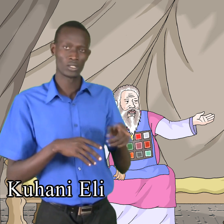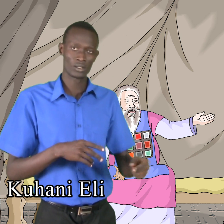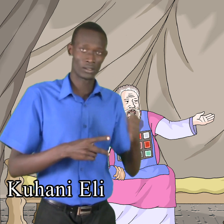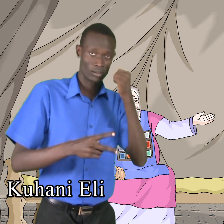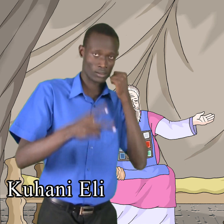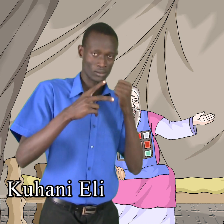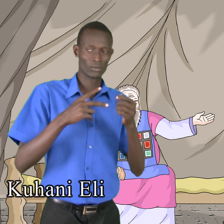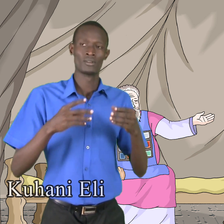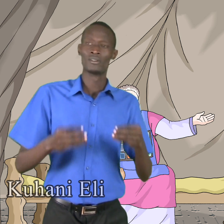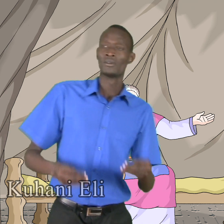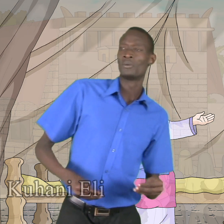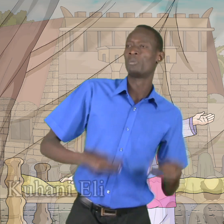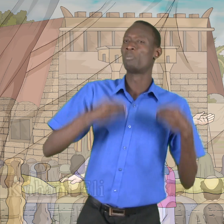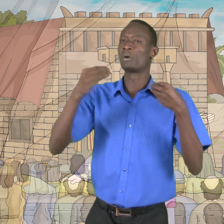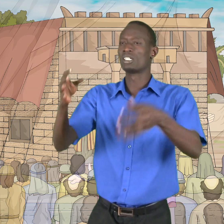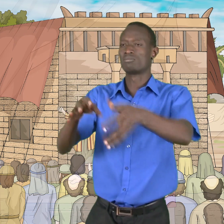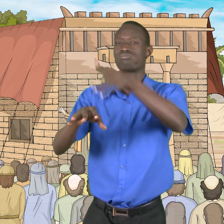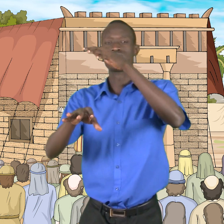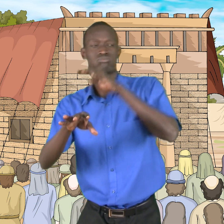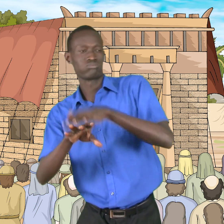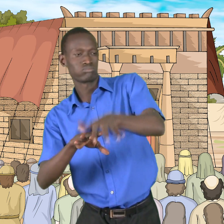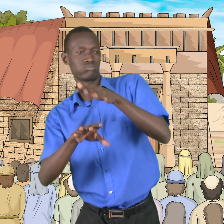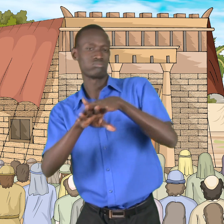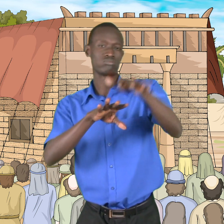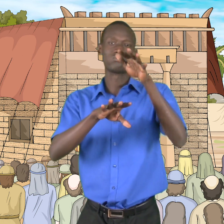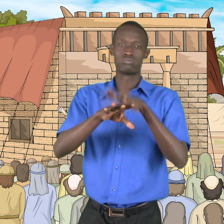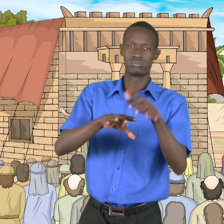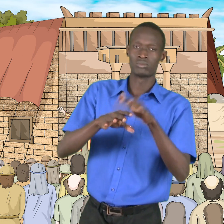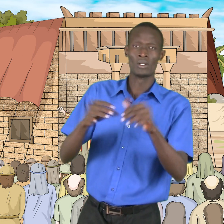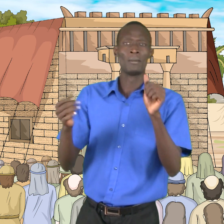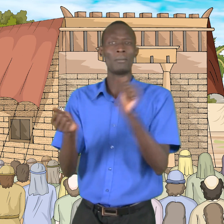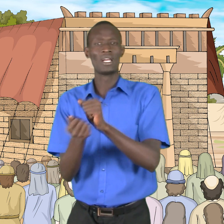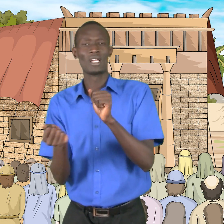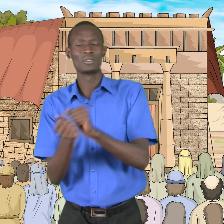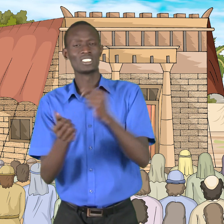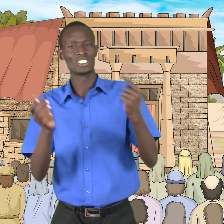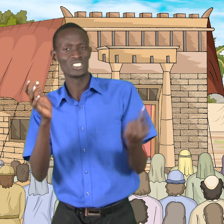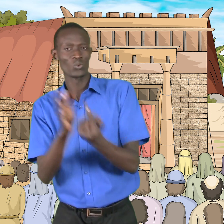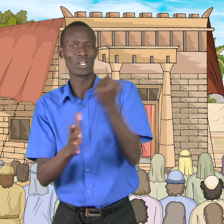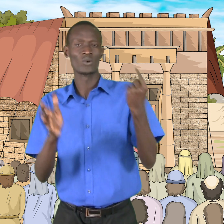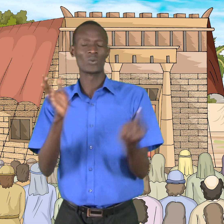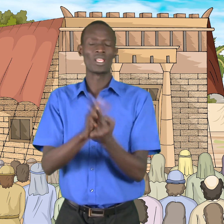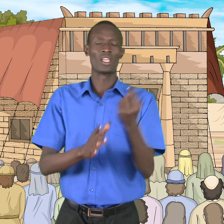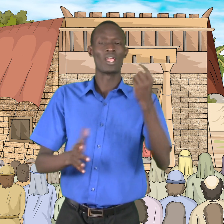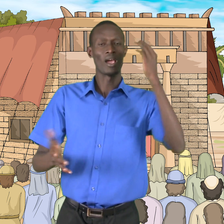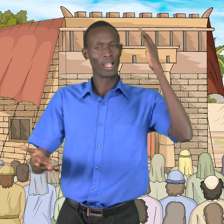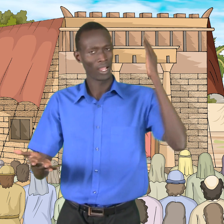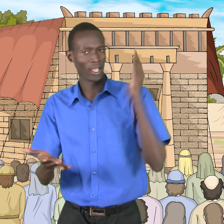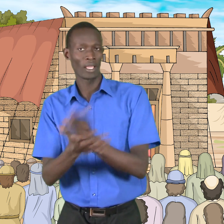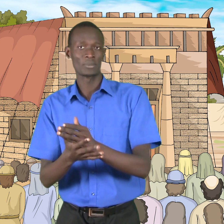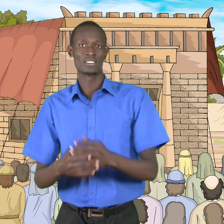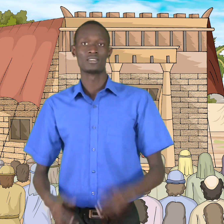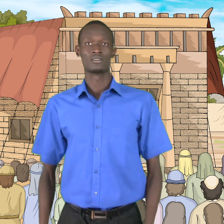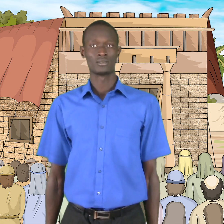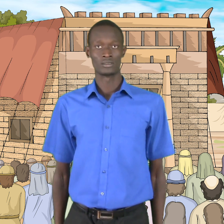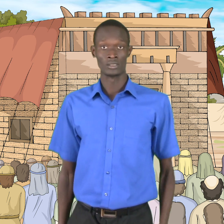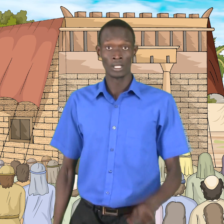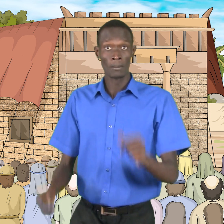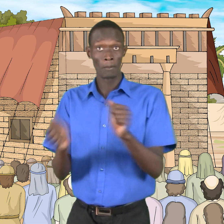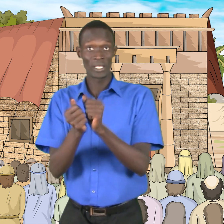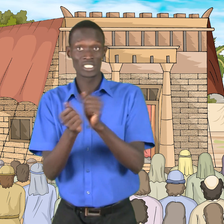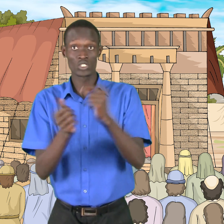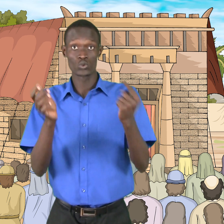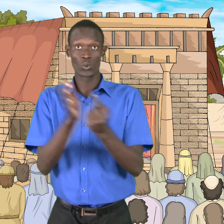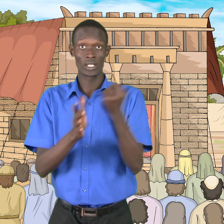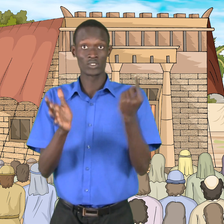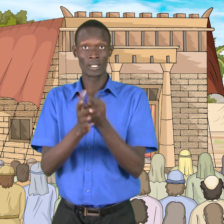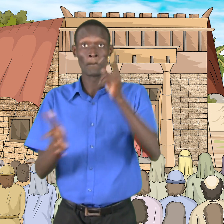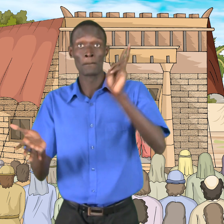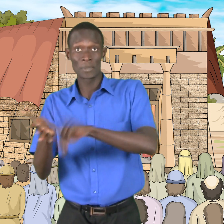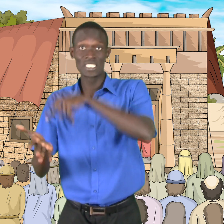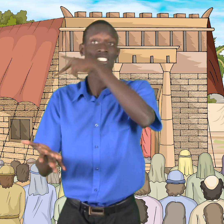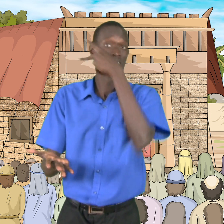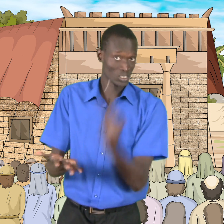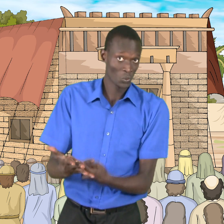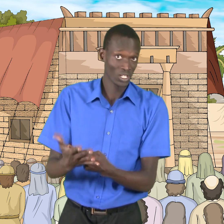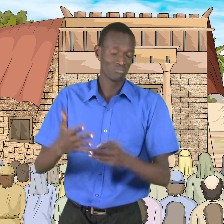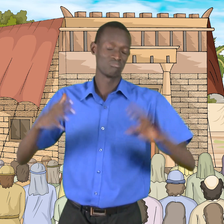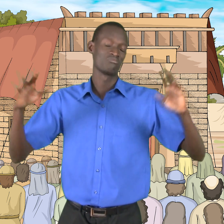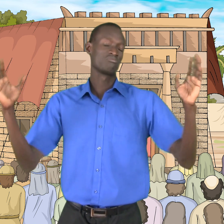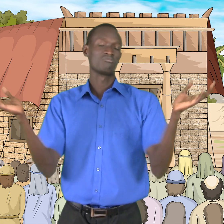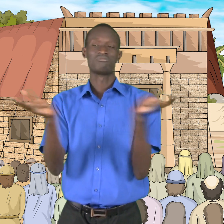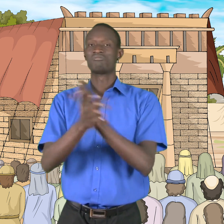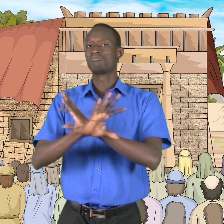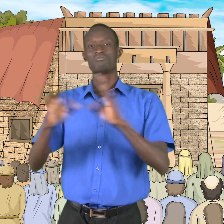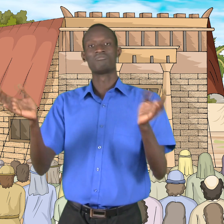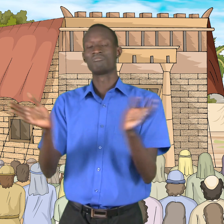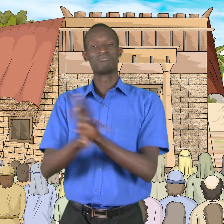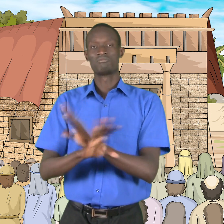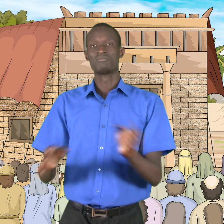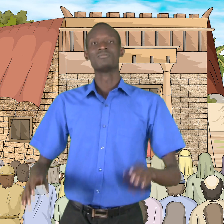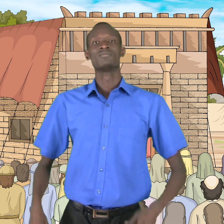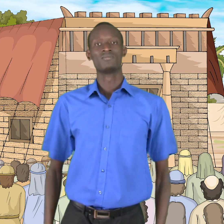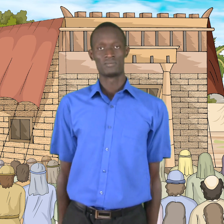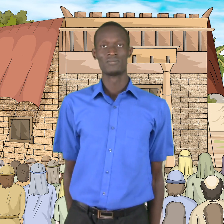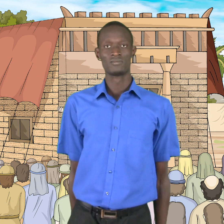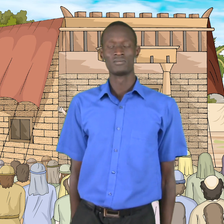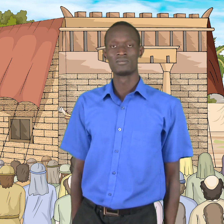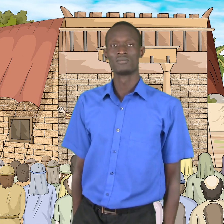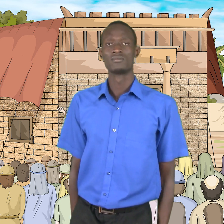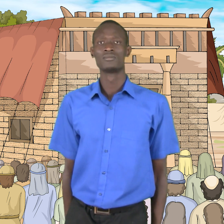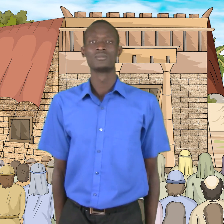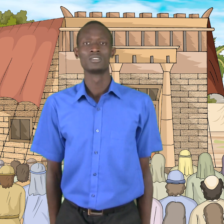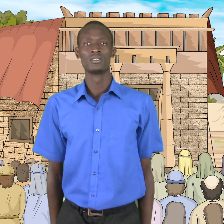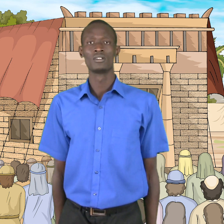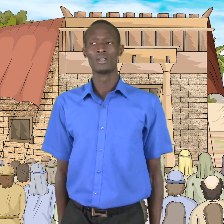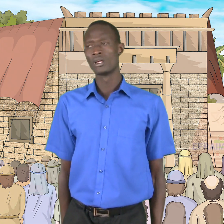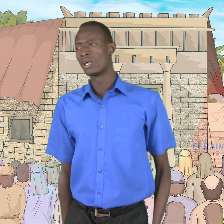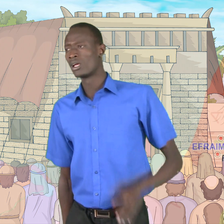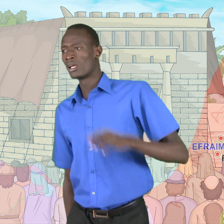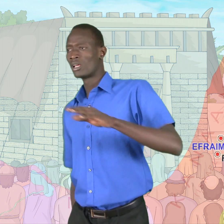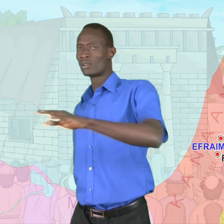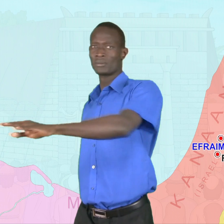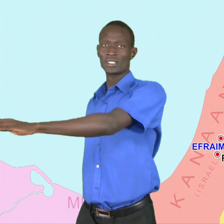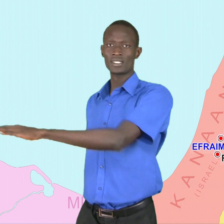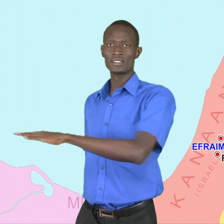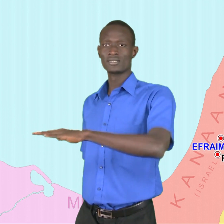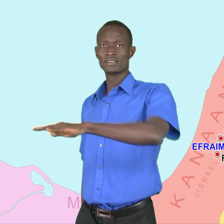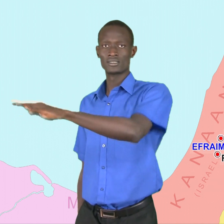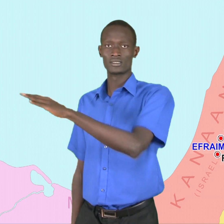And Samuel grew, and the LORD was with him, and He let none of Samuel’s words fall to the ground.